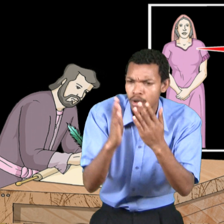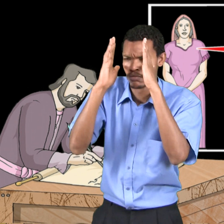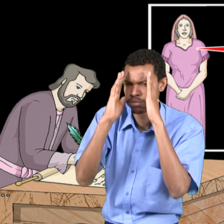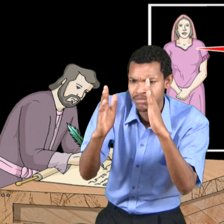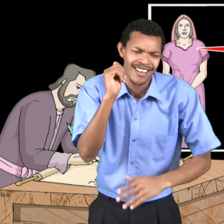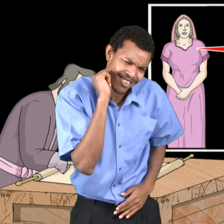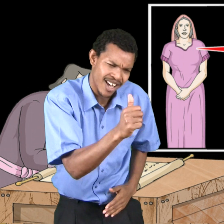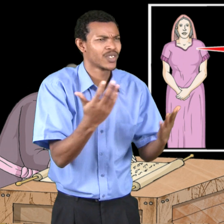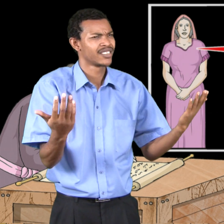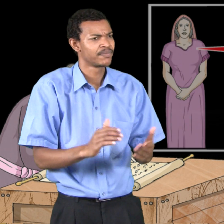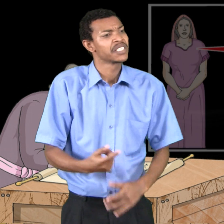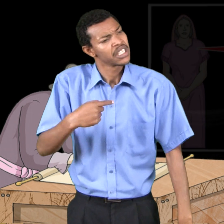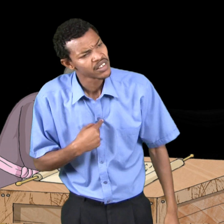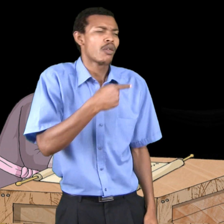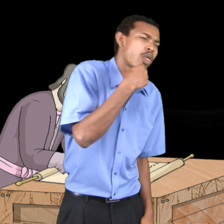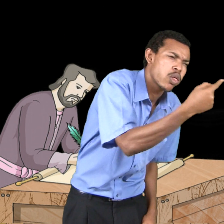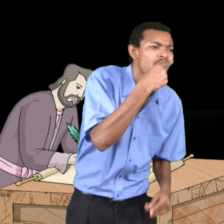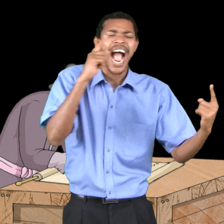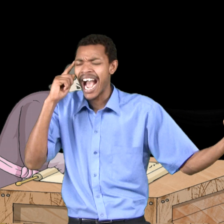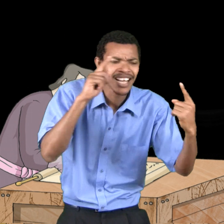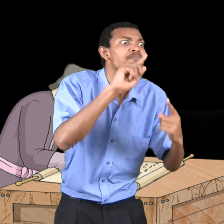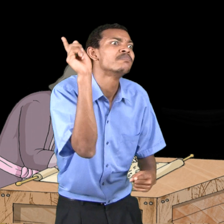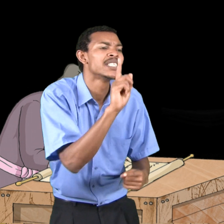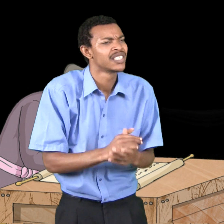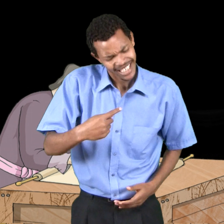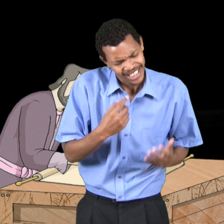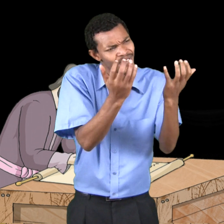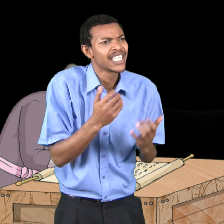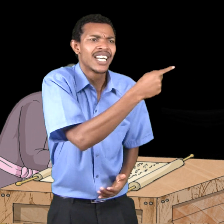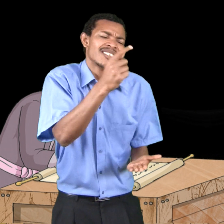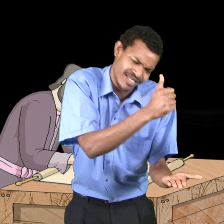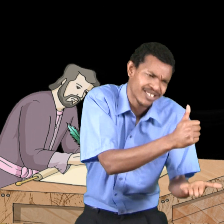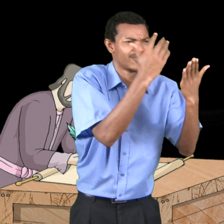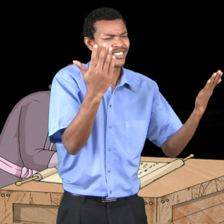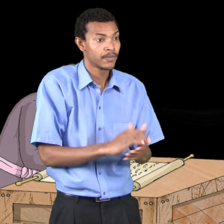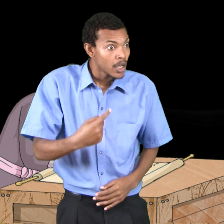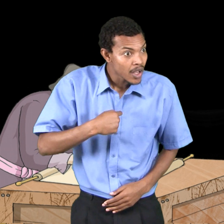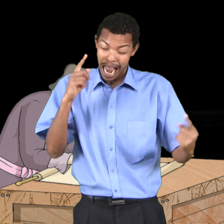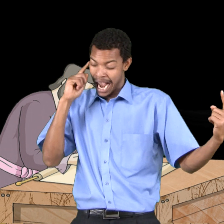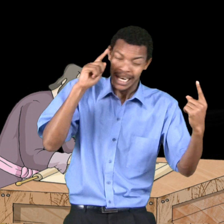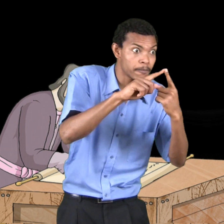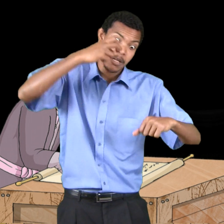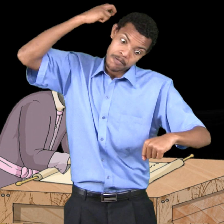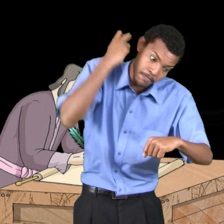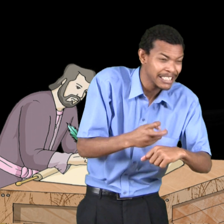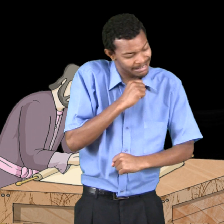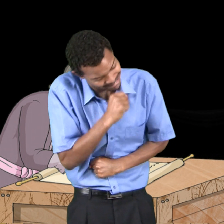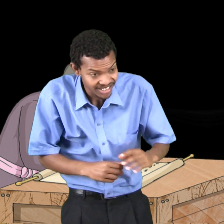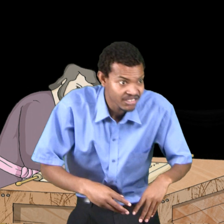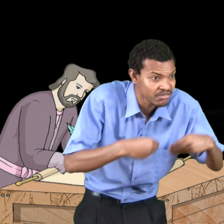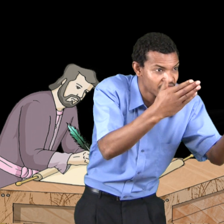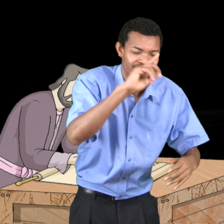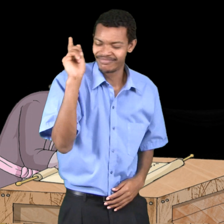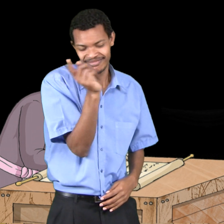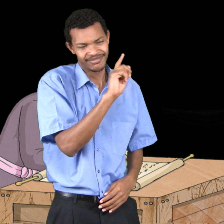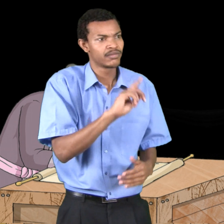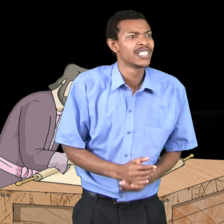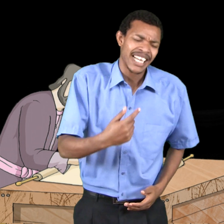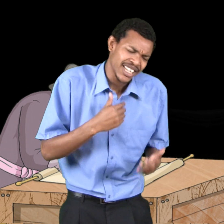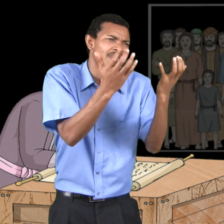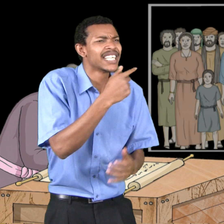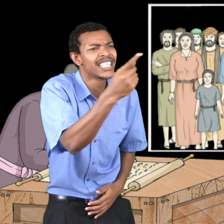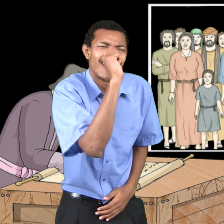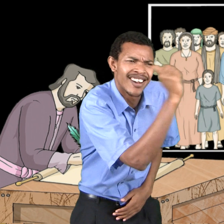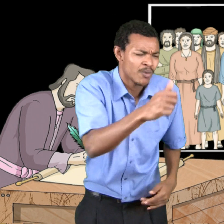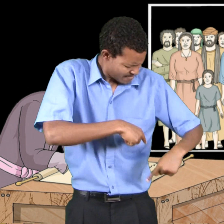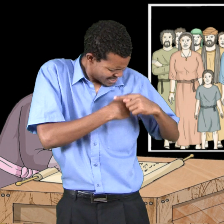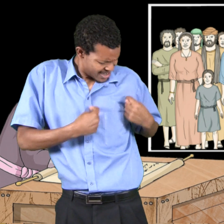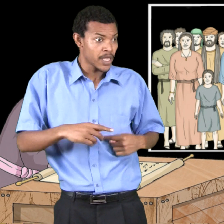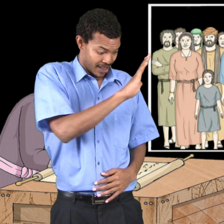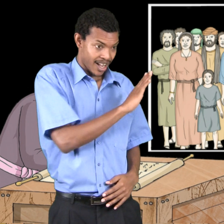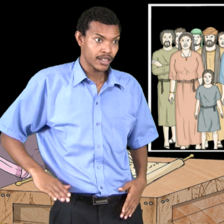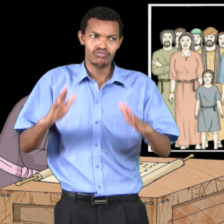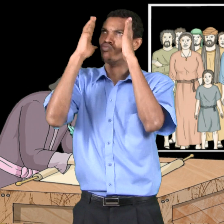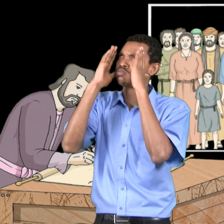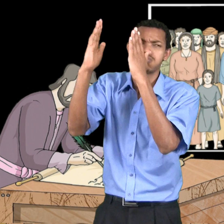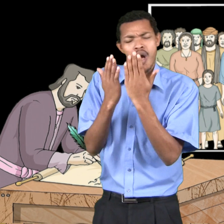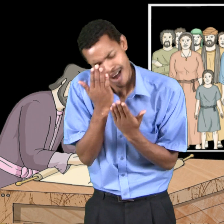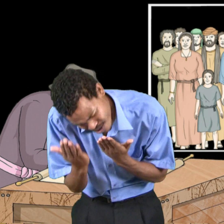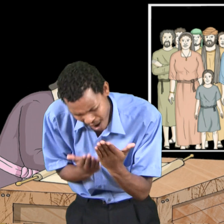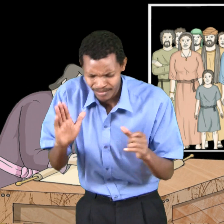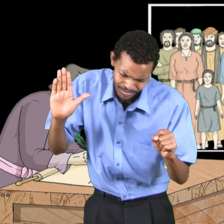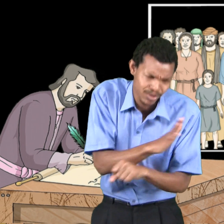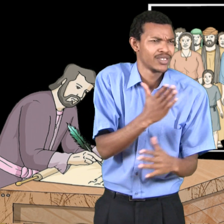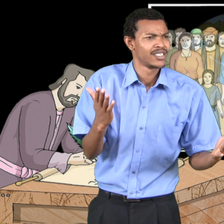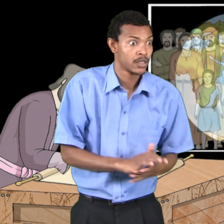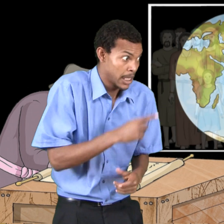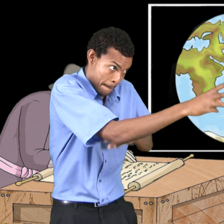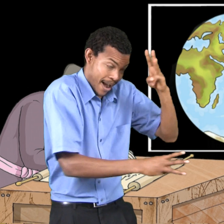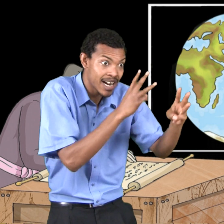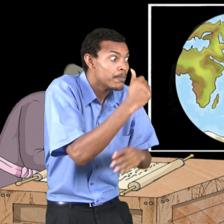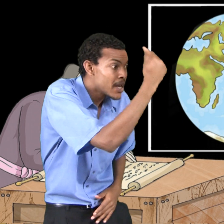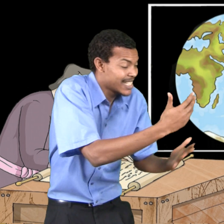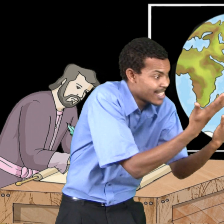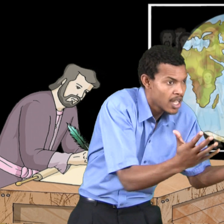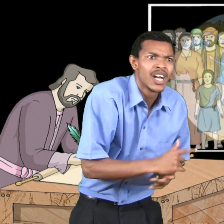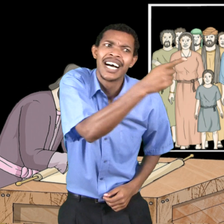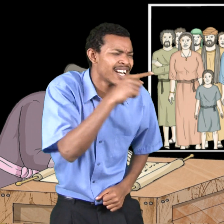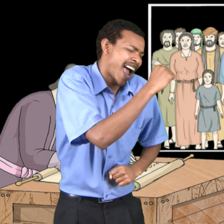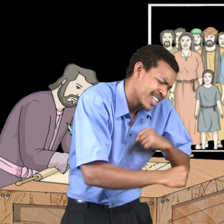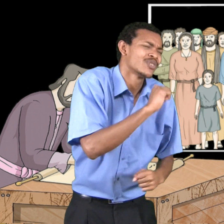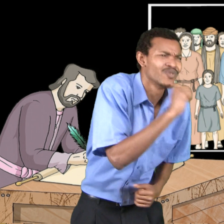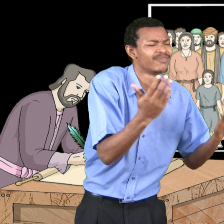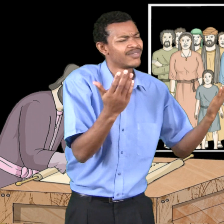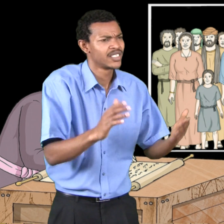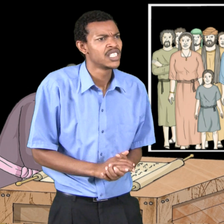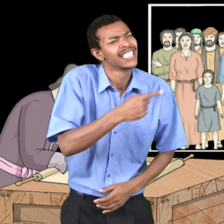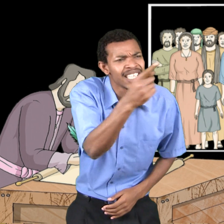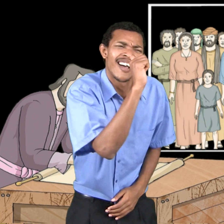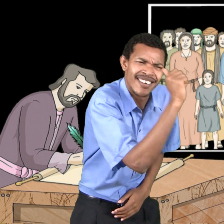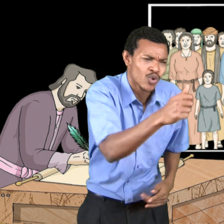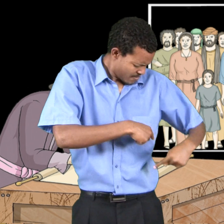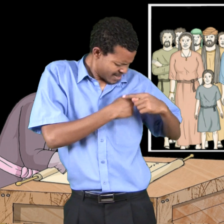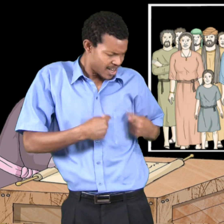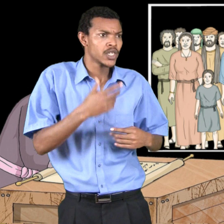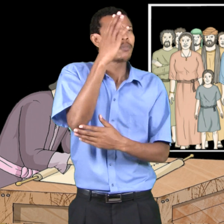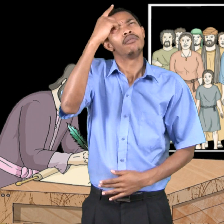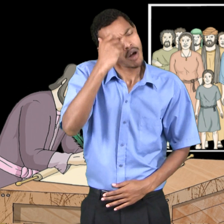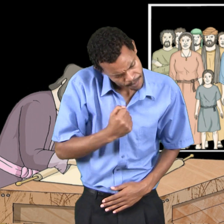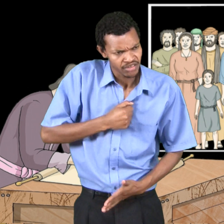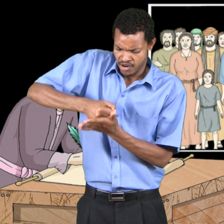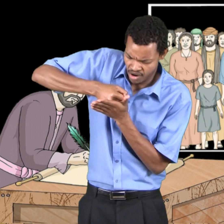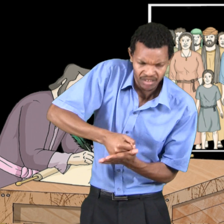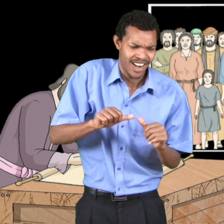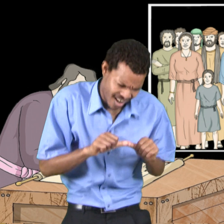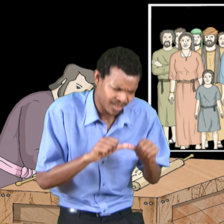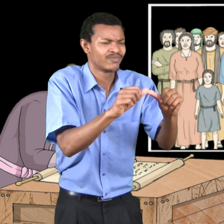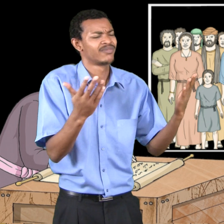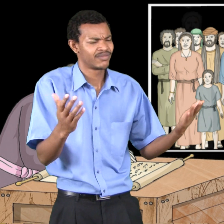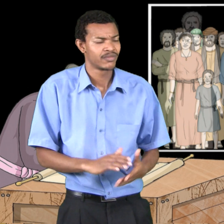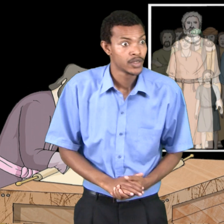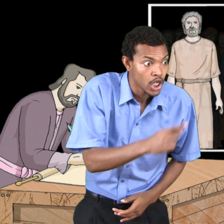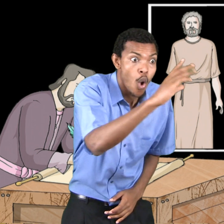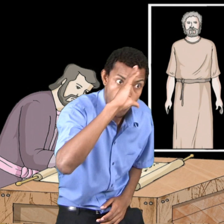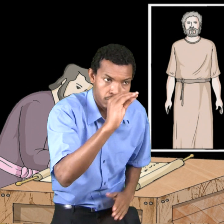I am saying this for your own good, not to restrict you, but in order to promote proper decorum and undivided devotion to the Lord.